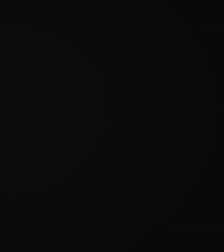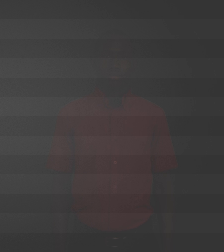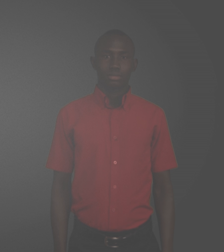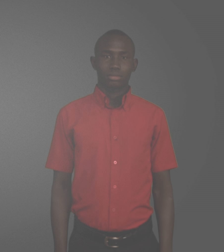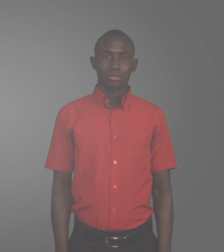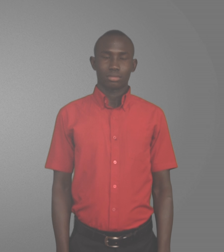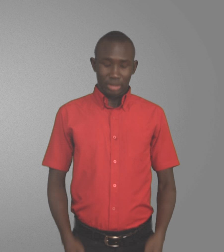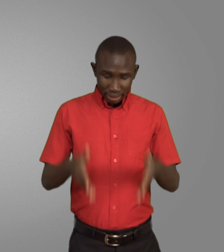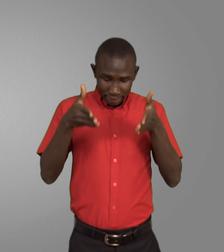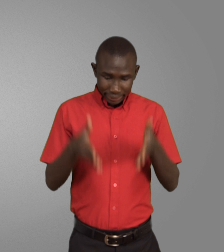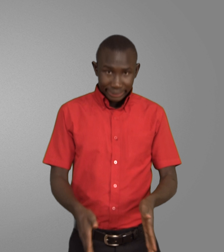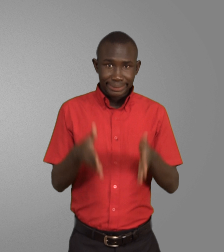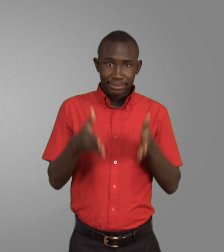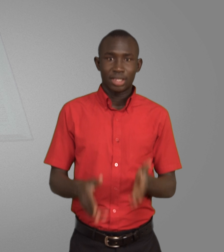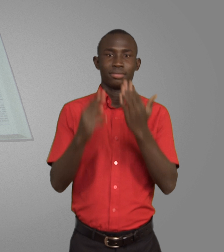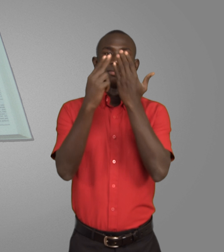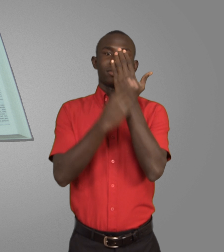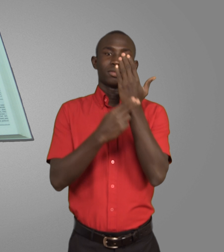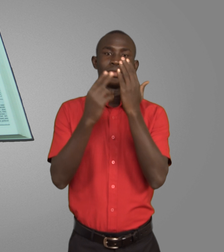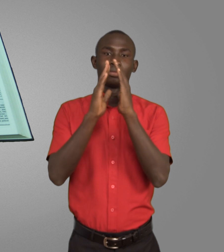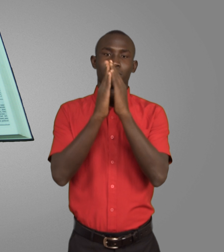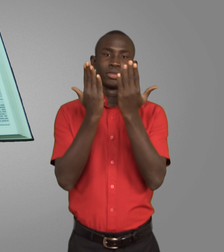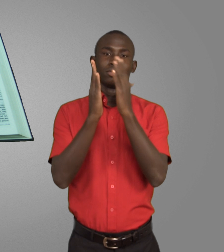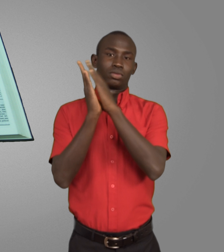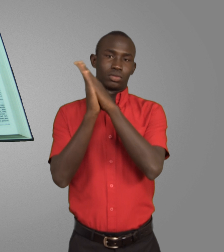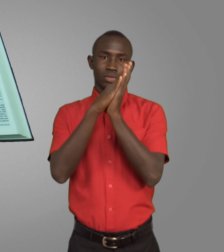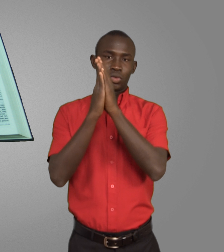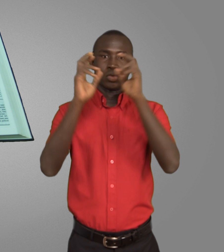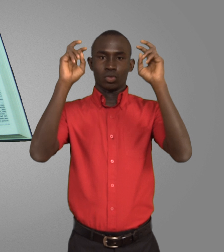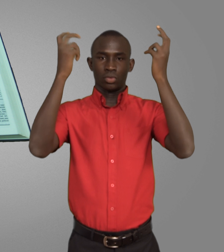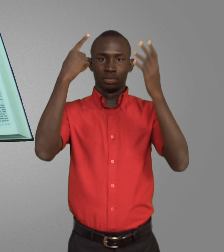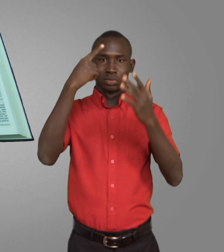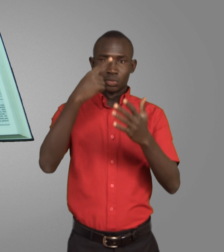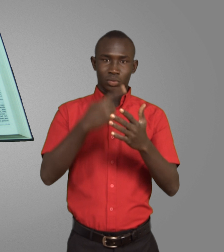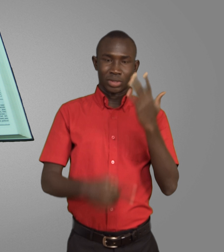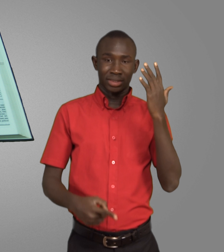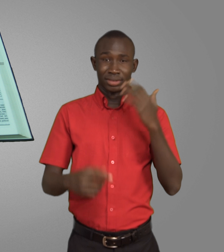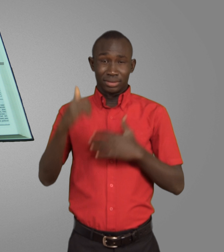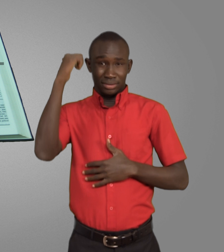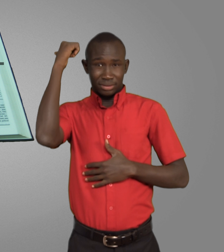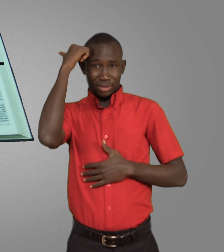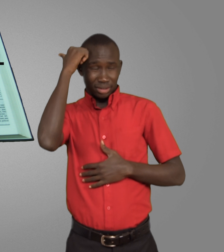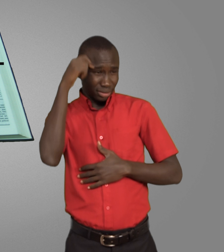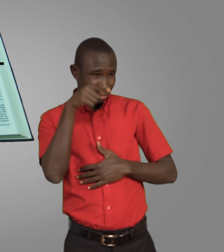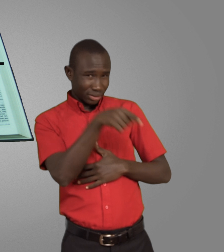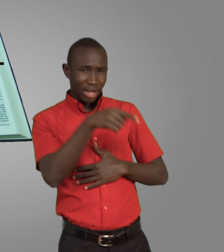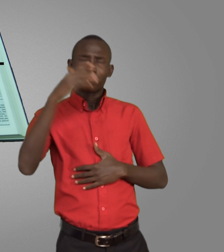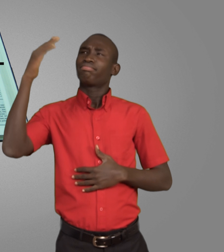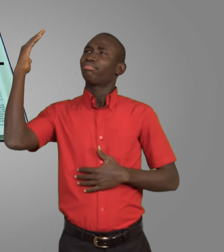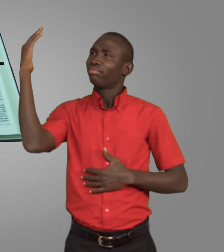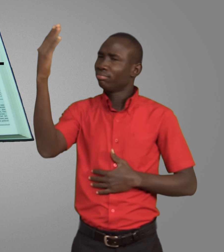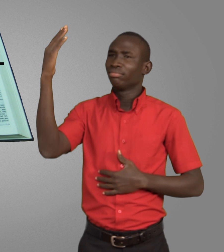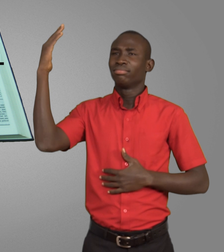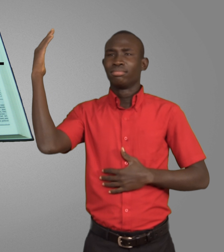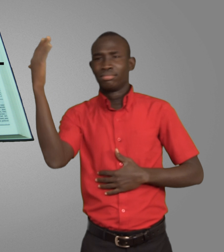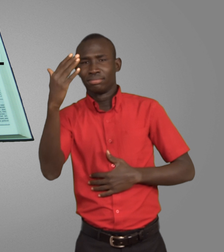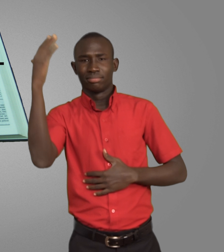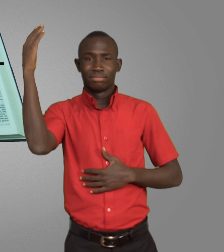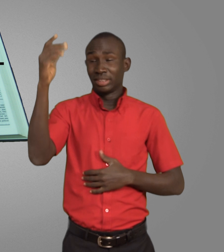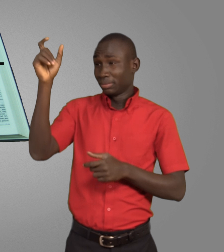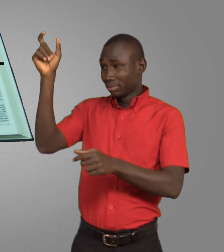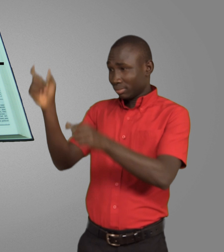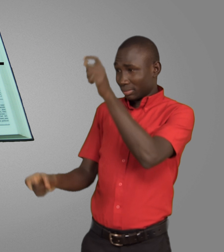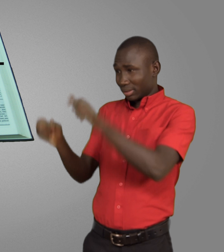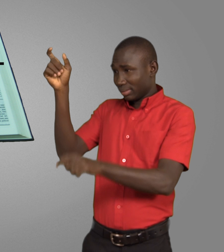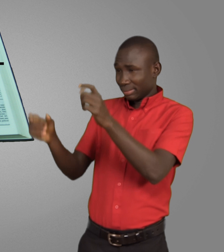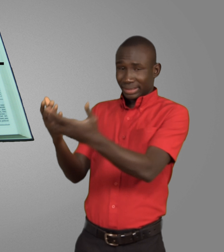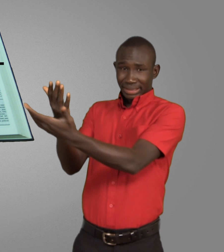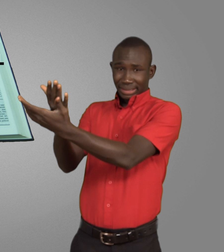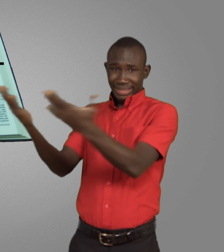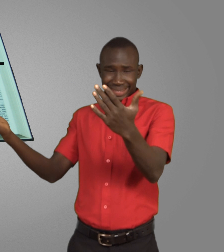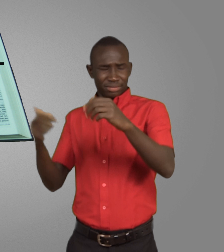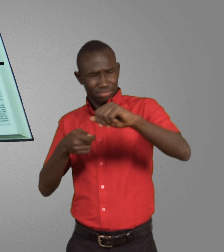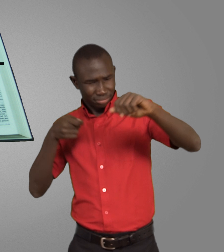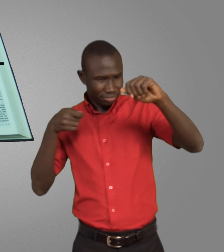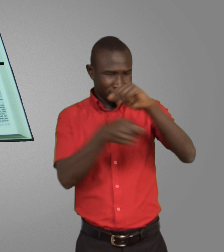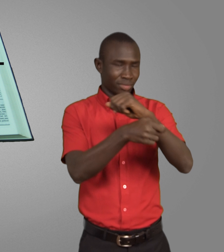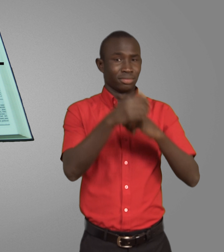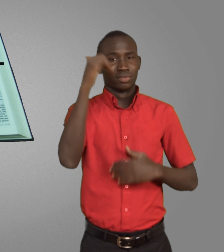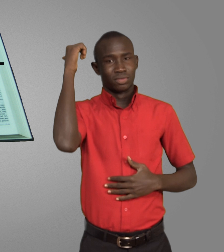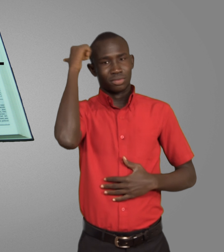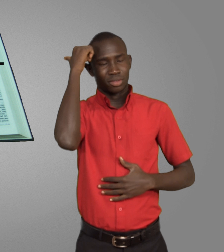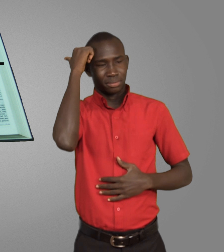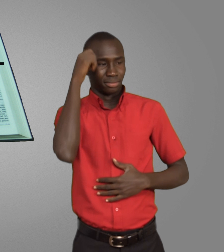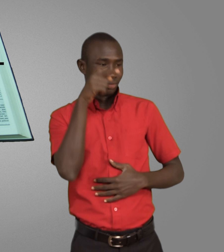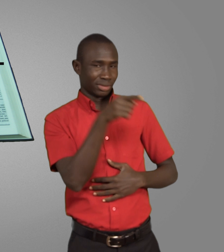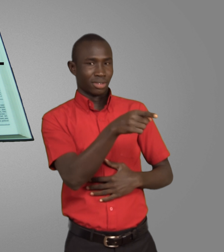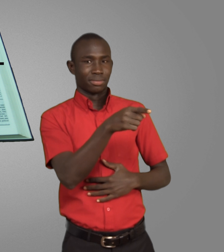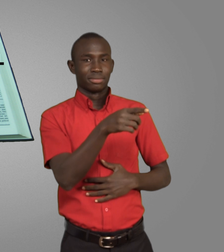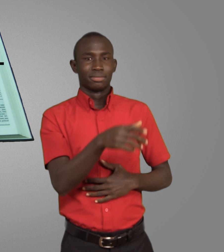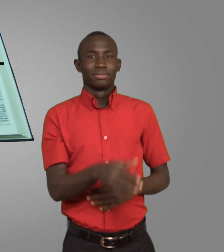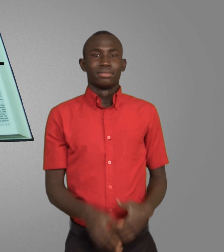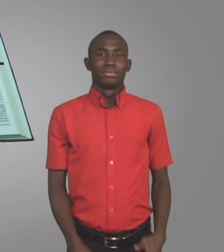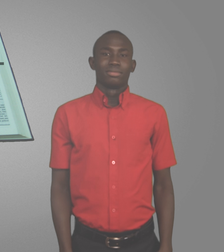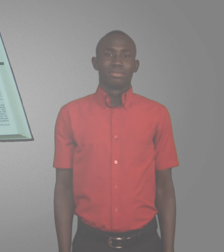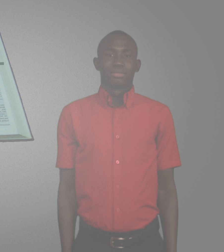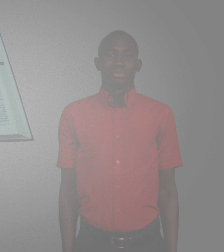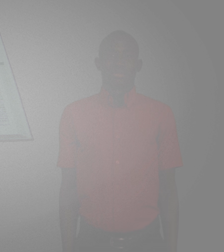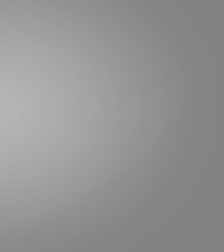Stephen is killed for preaching the gospel